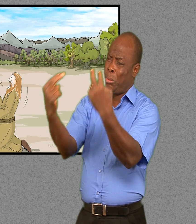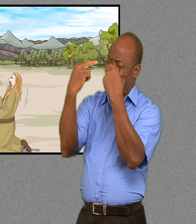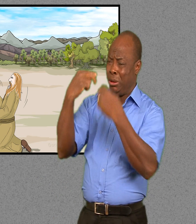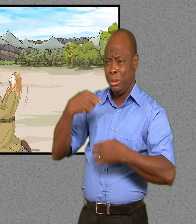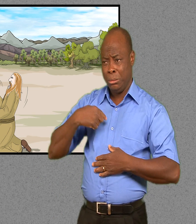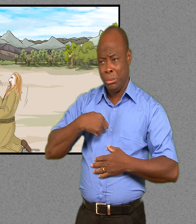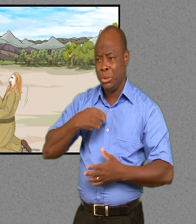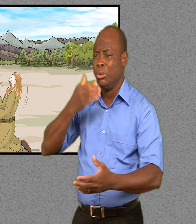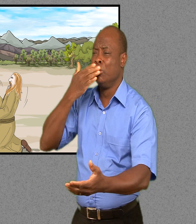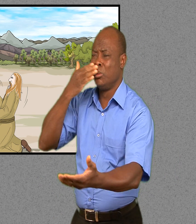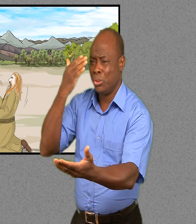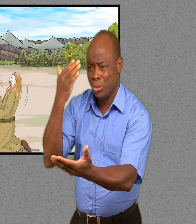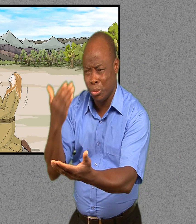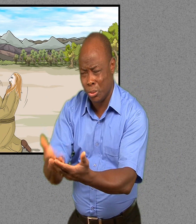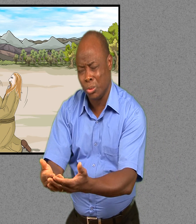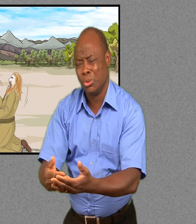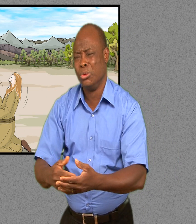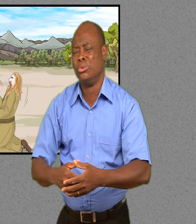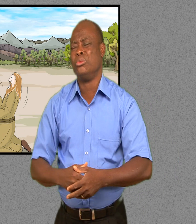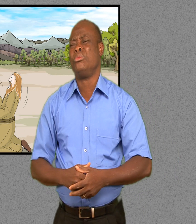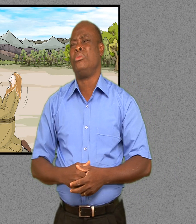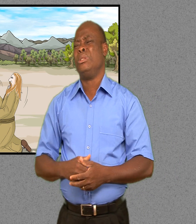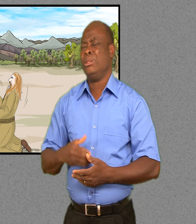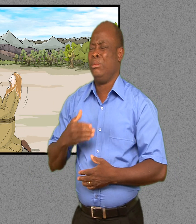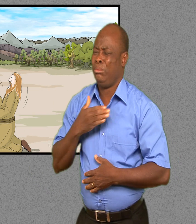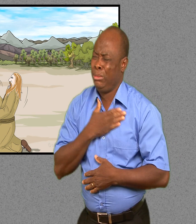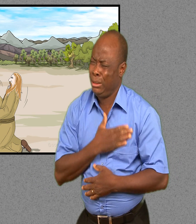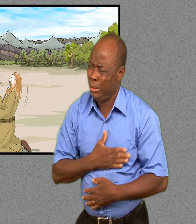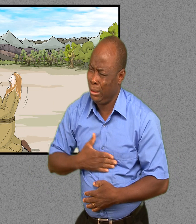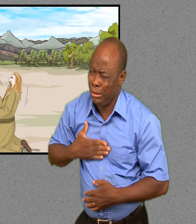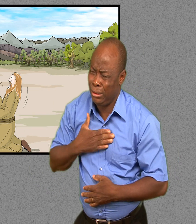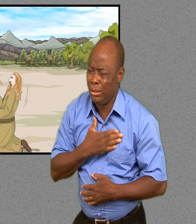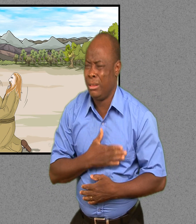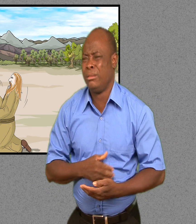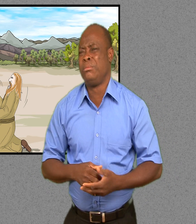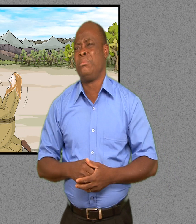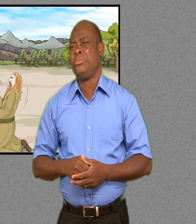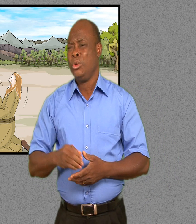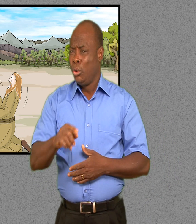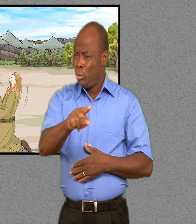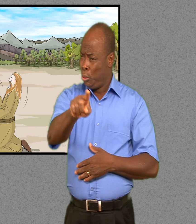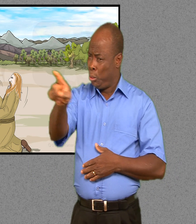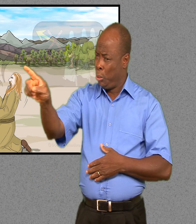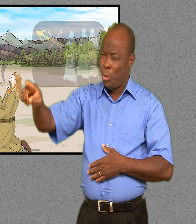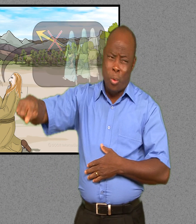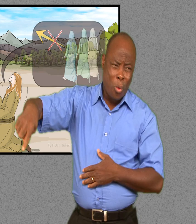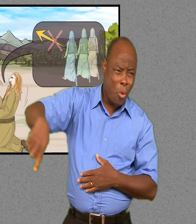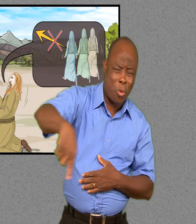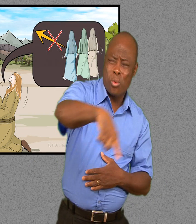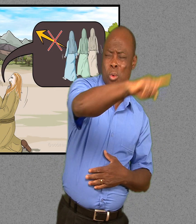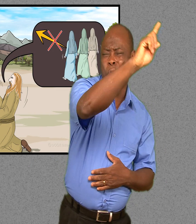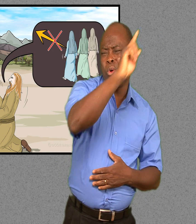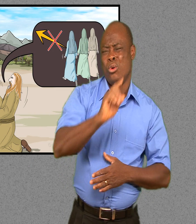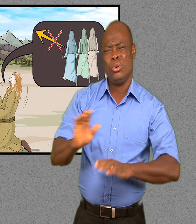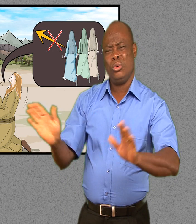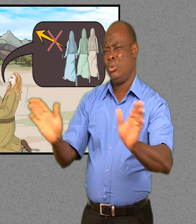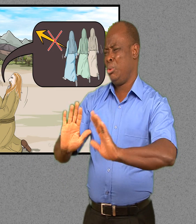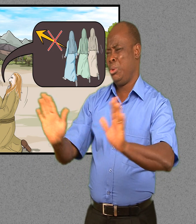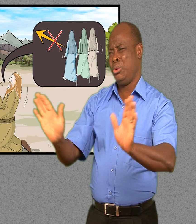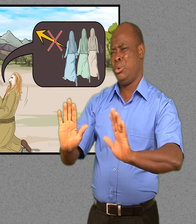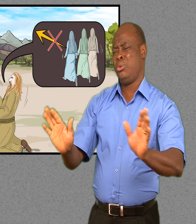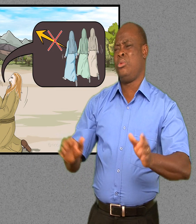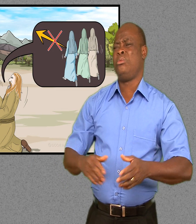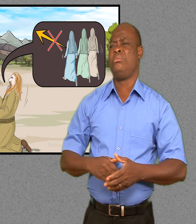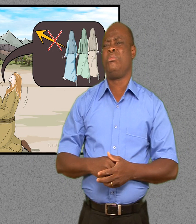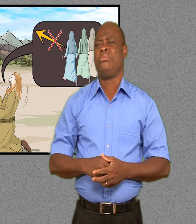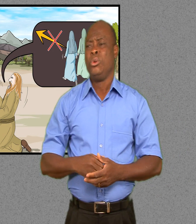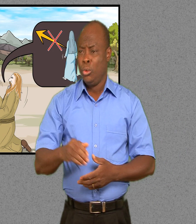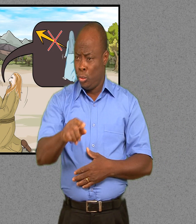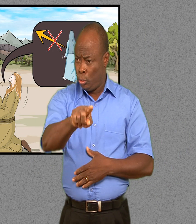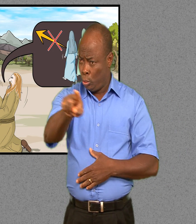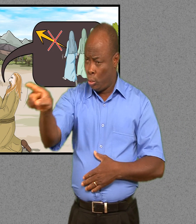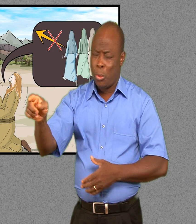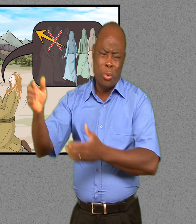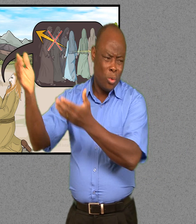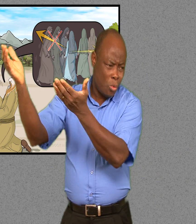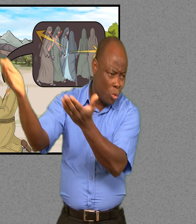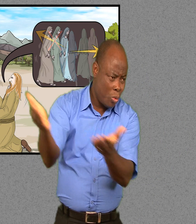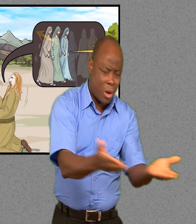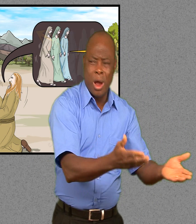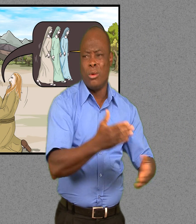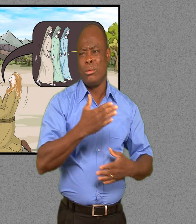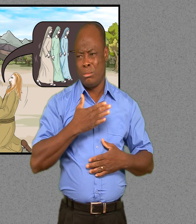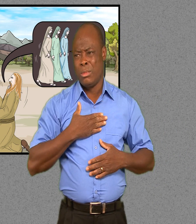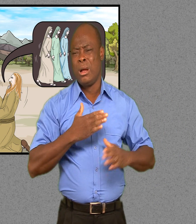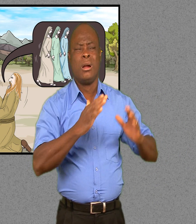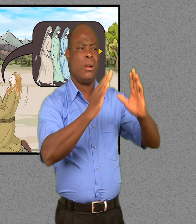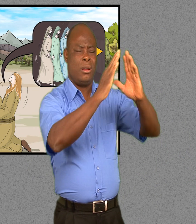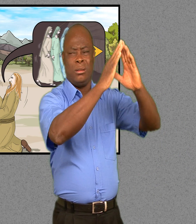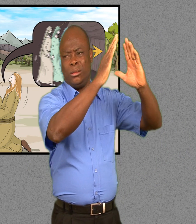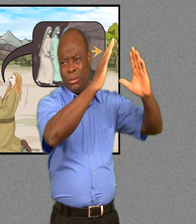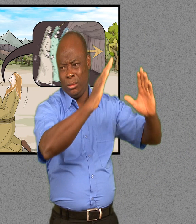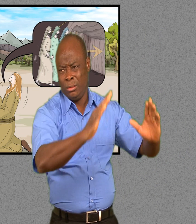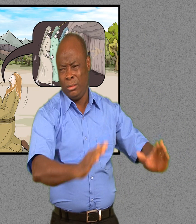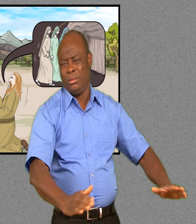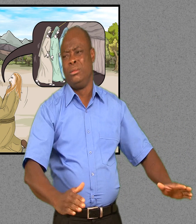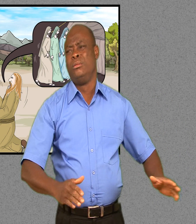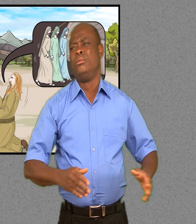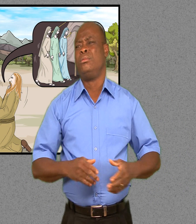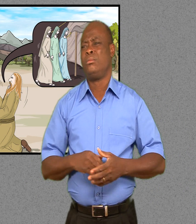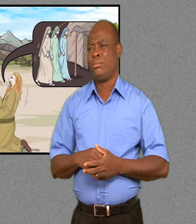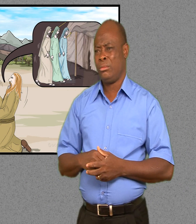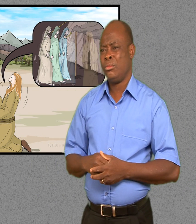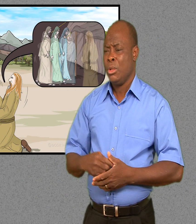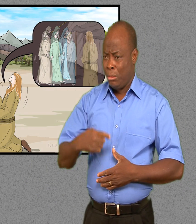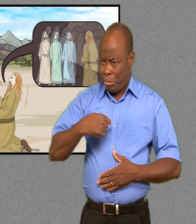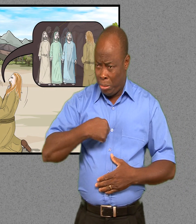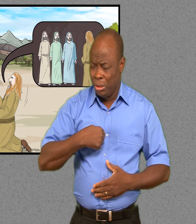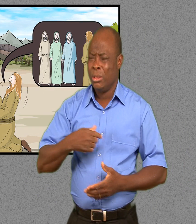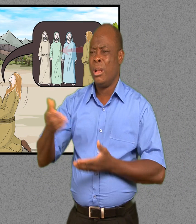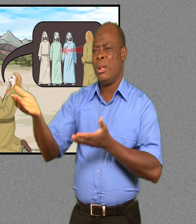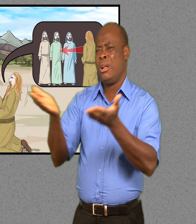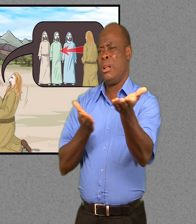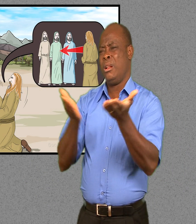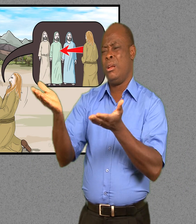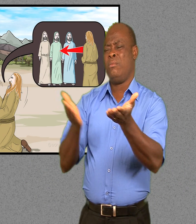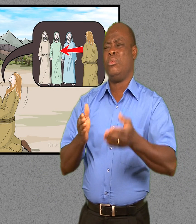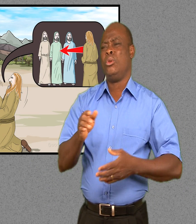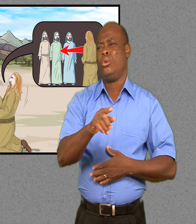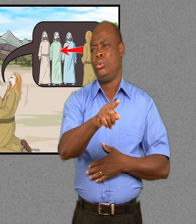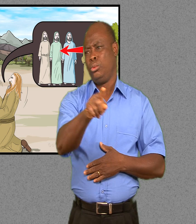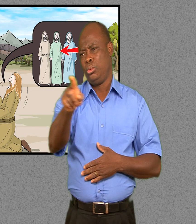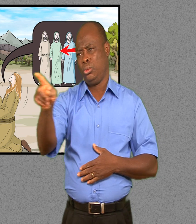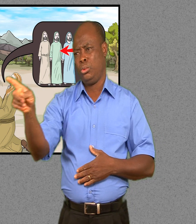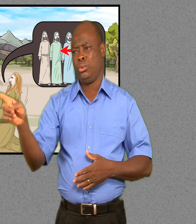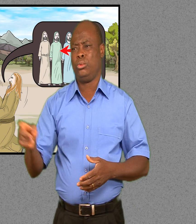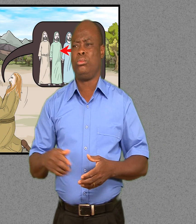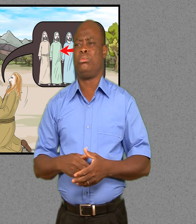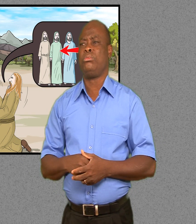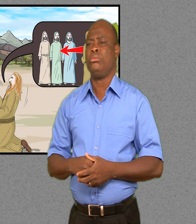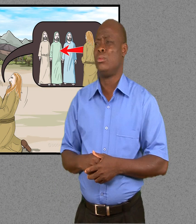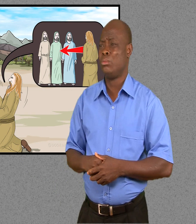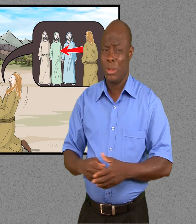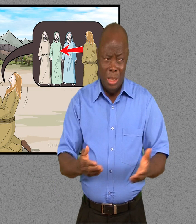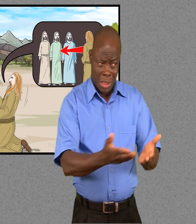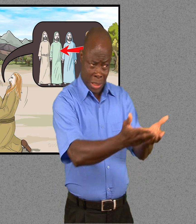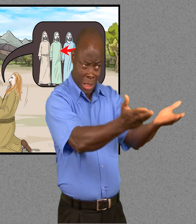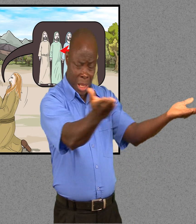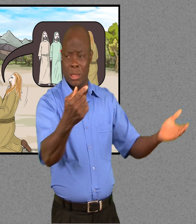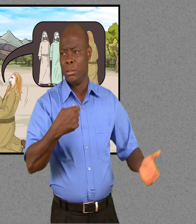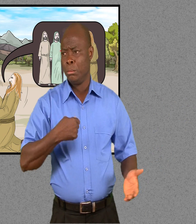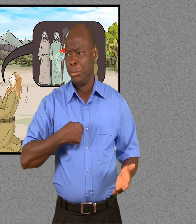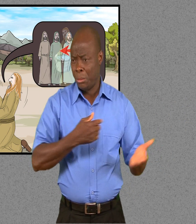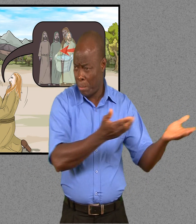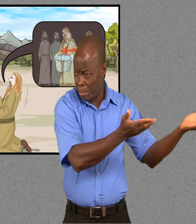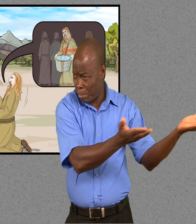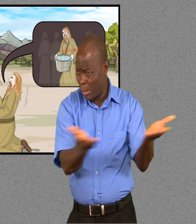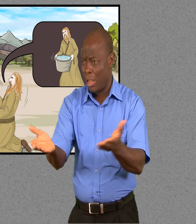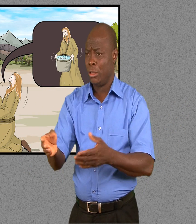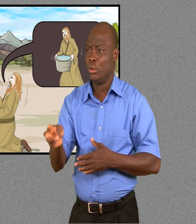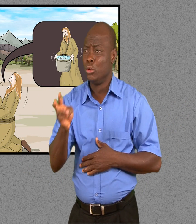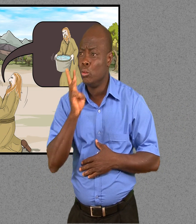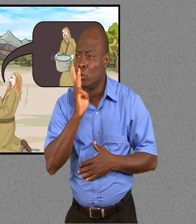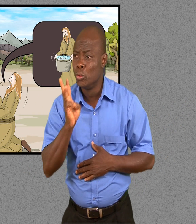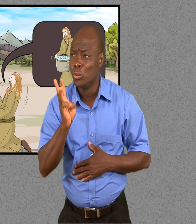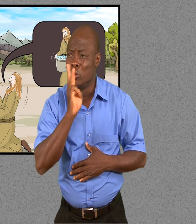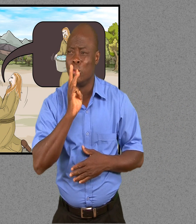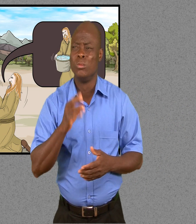“My lord,” said Abraham, “if I have found favor in your sight, please do not pass your servant by.